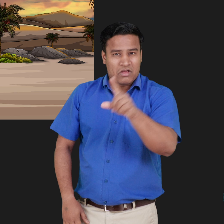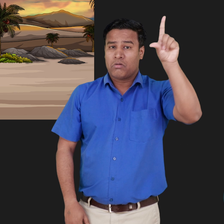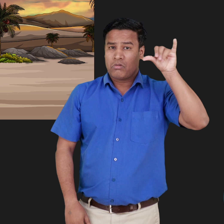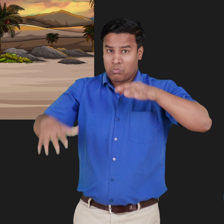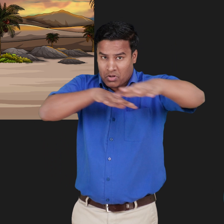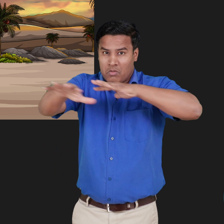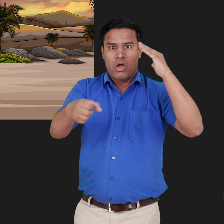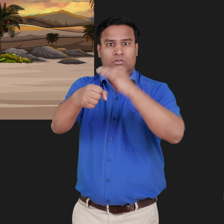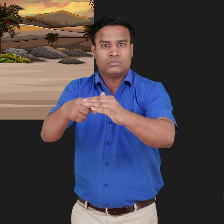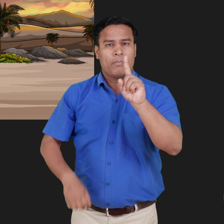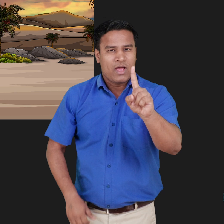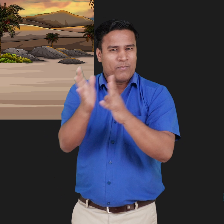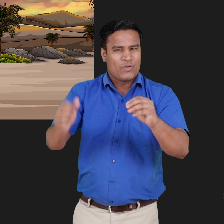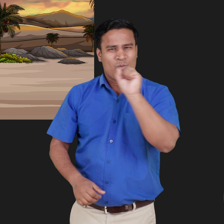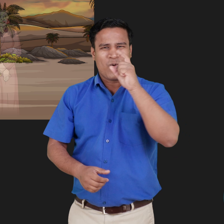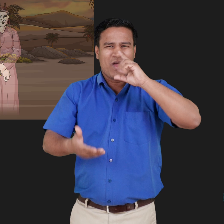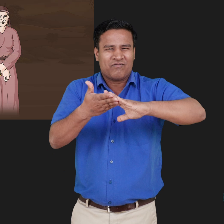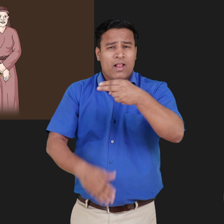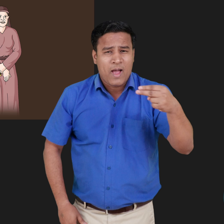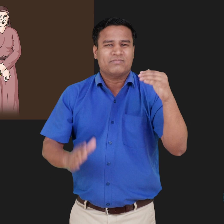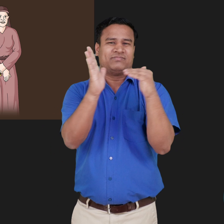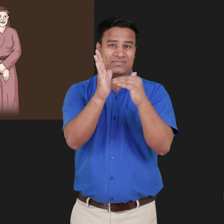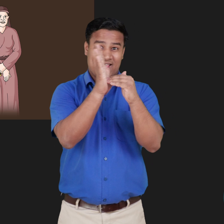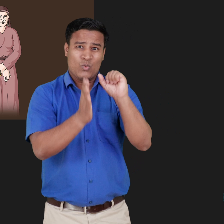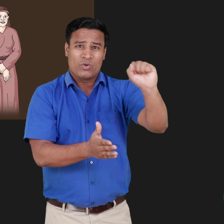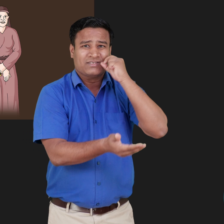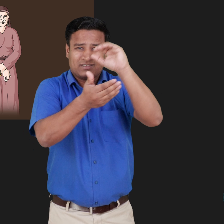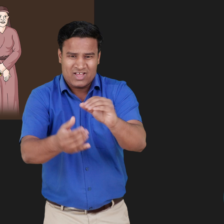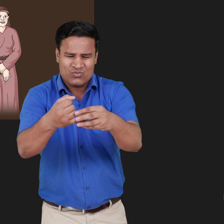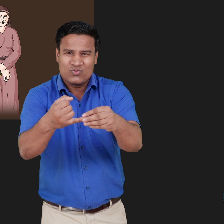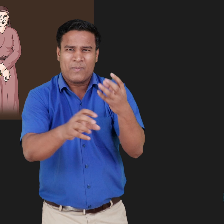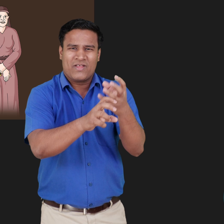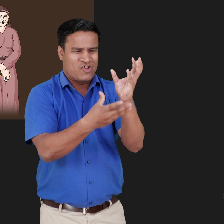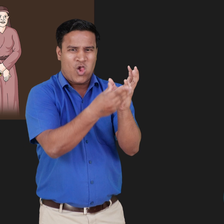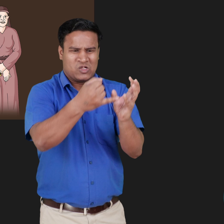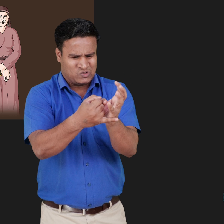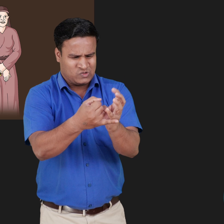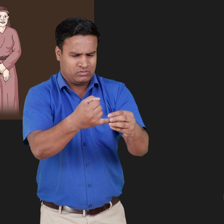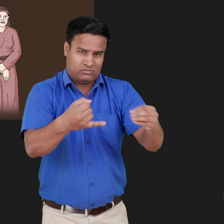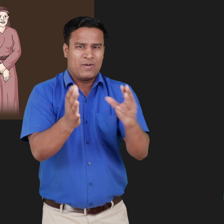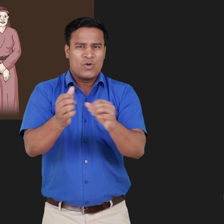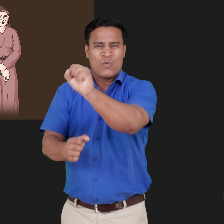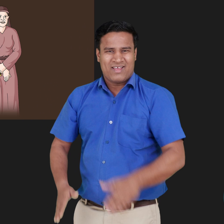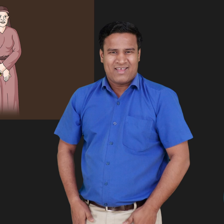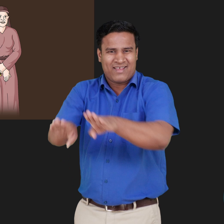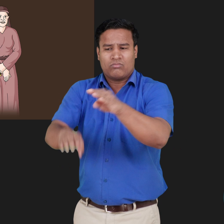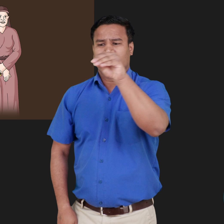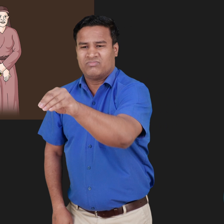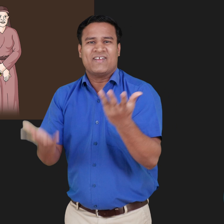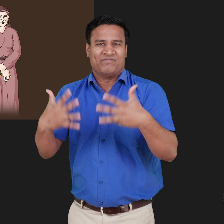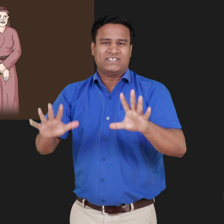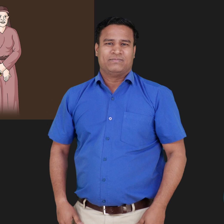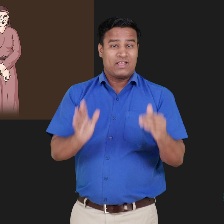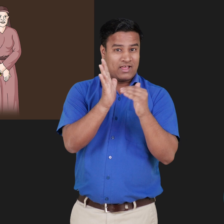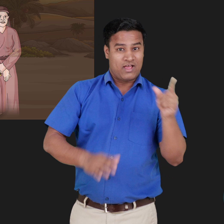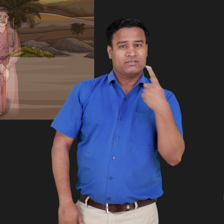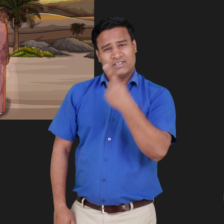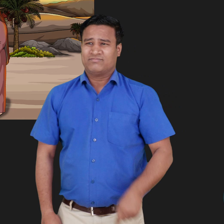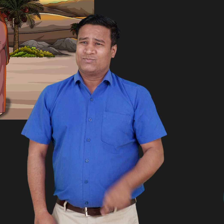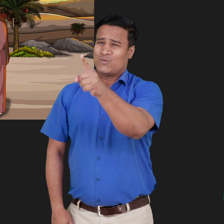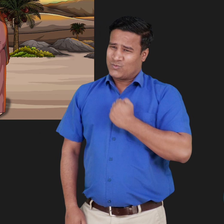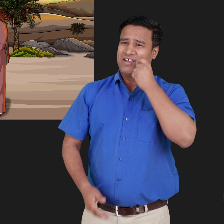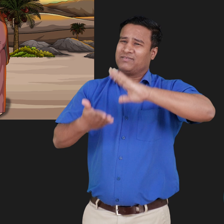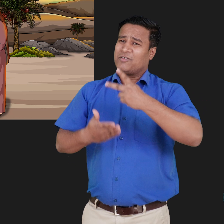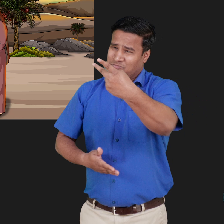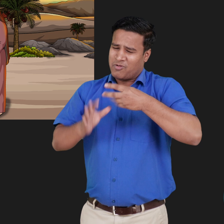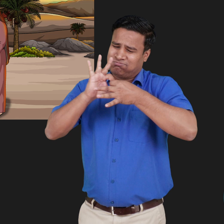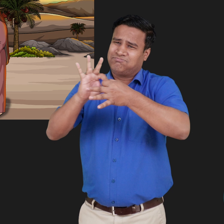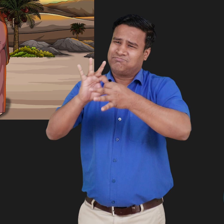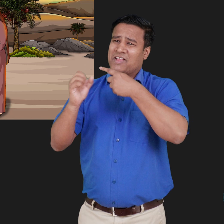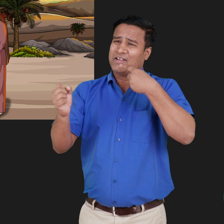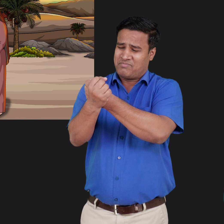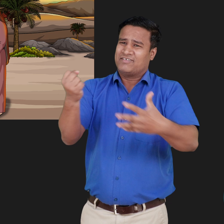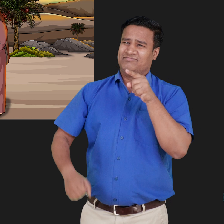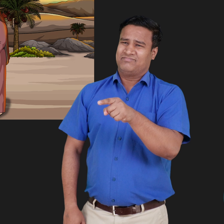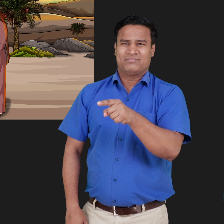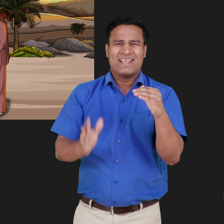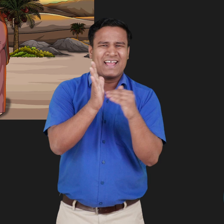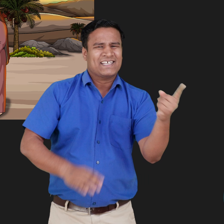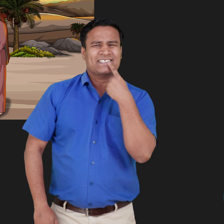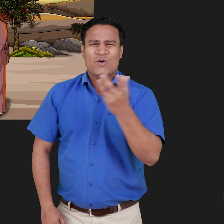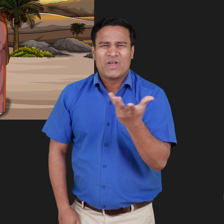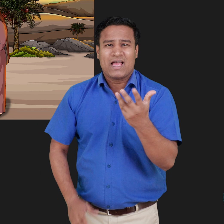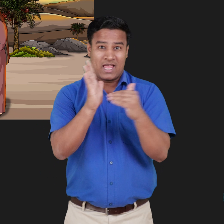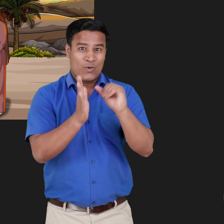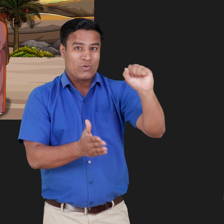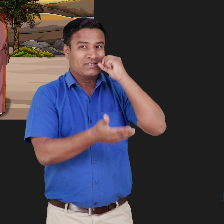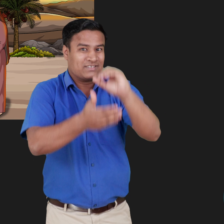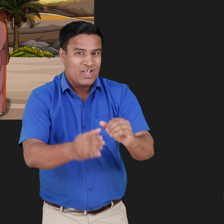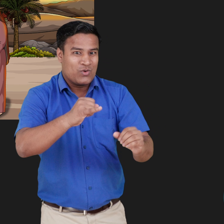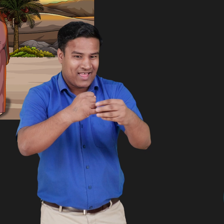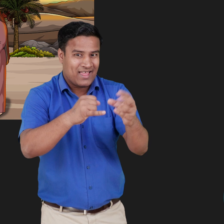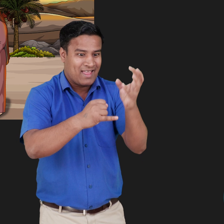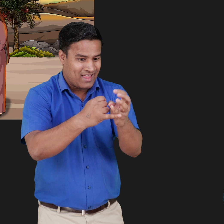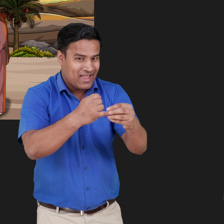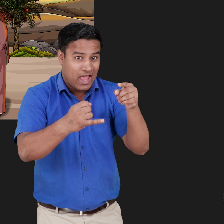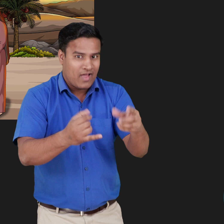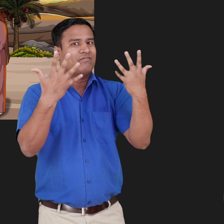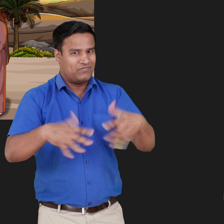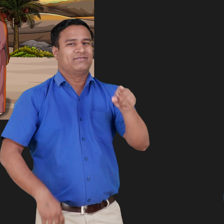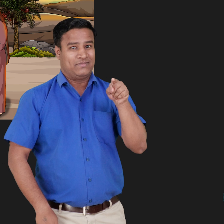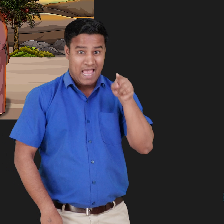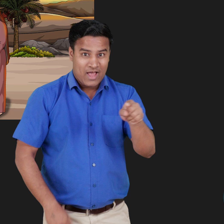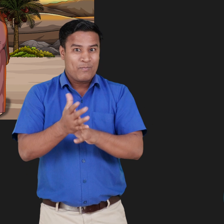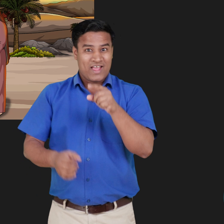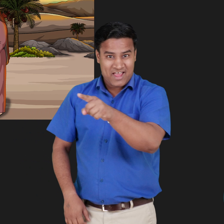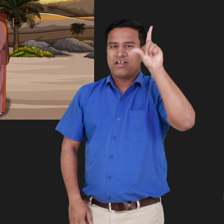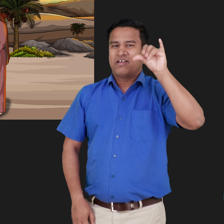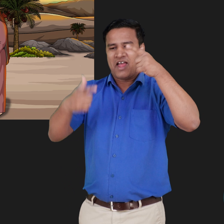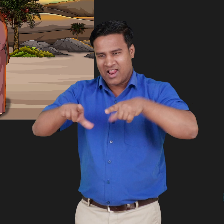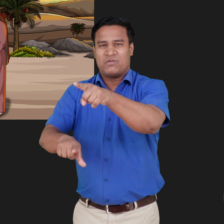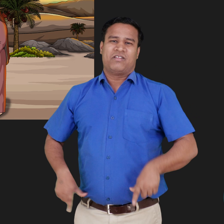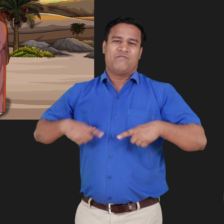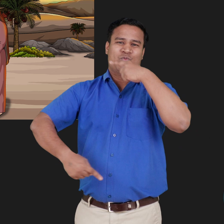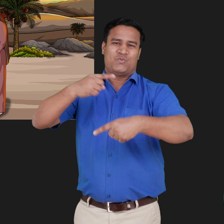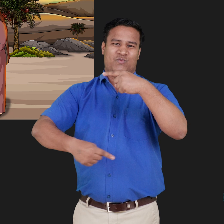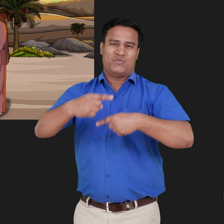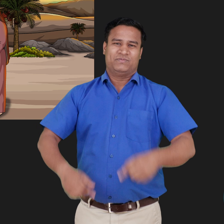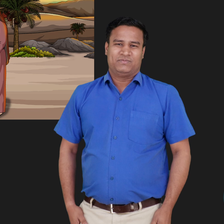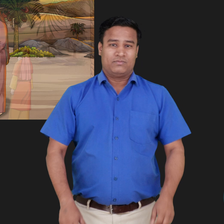But Zipporah took a flint knife, cut off her son’s foreskin, and touched it to Moses’ feet. “Surely you are a bridegroom of blood to me,” she said. So the LORD let him alone.